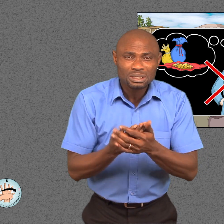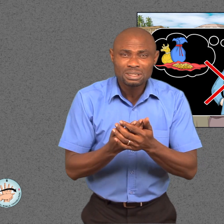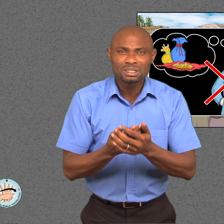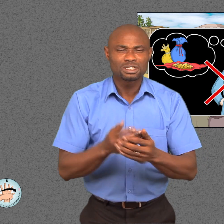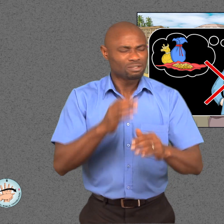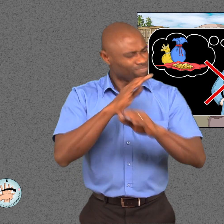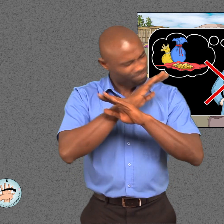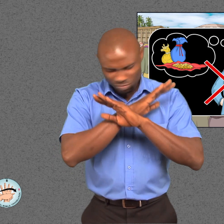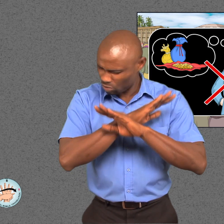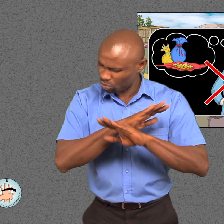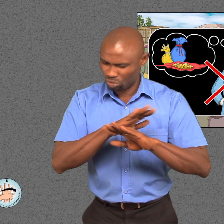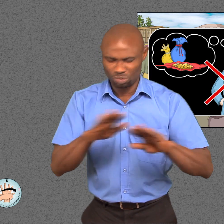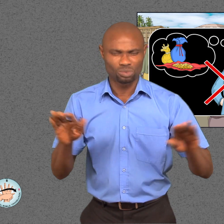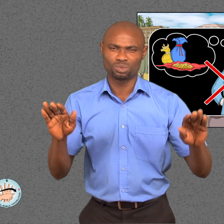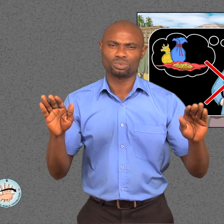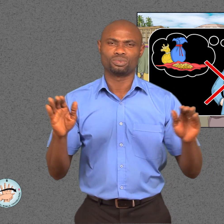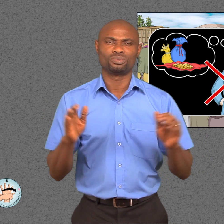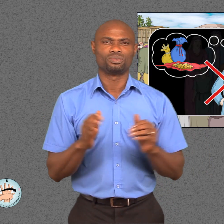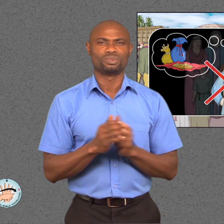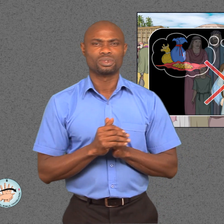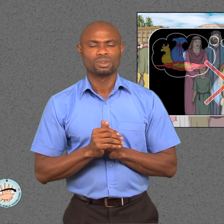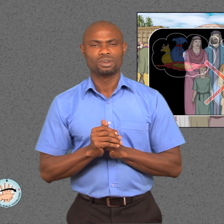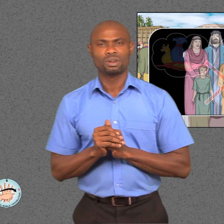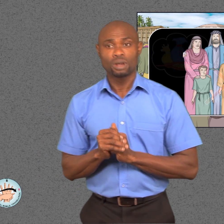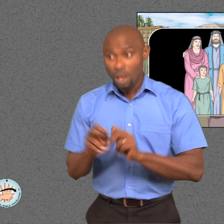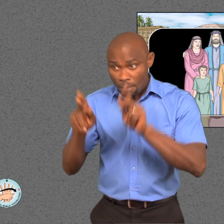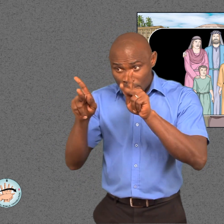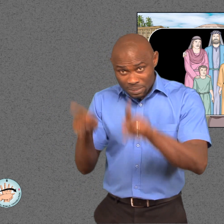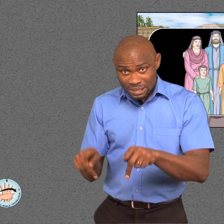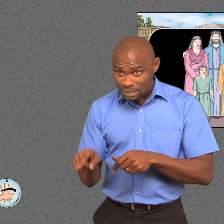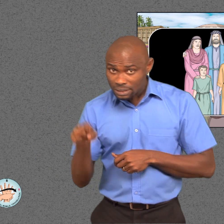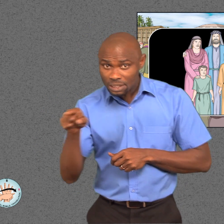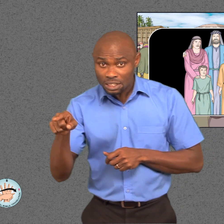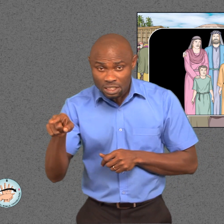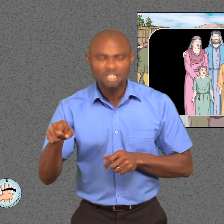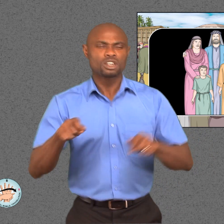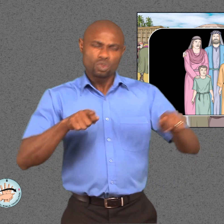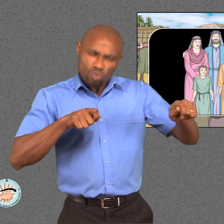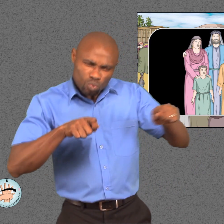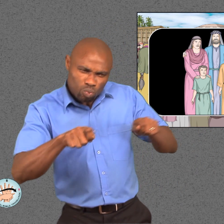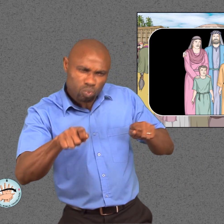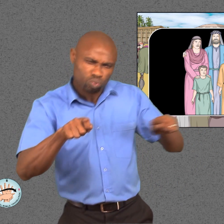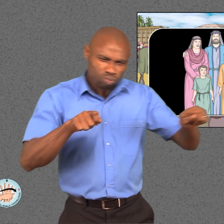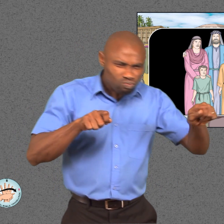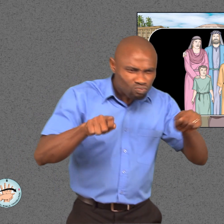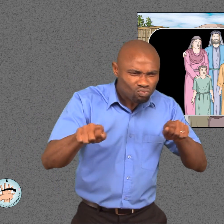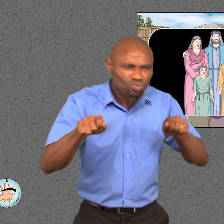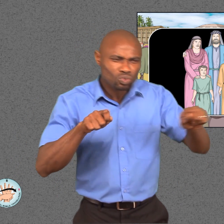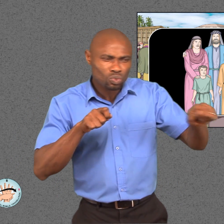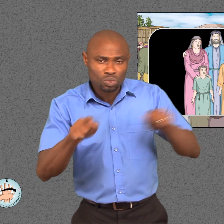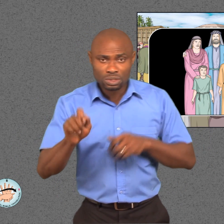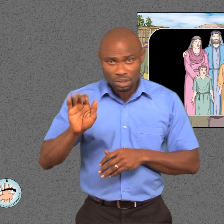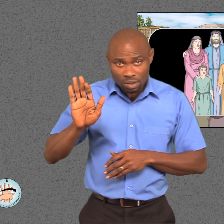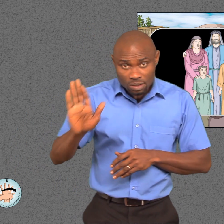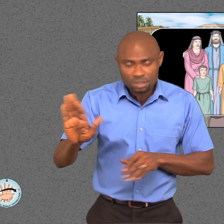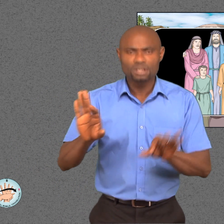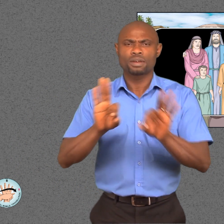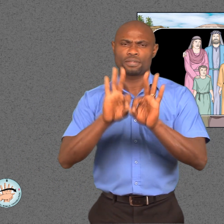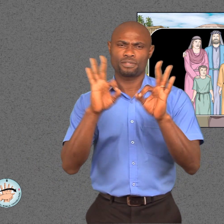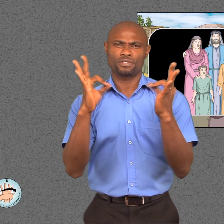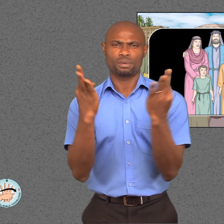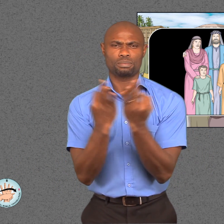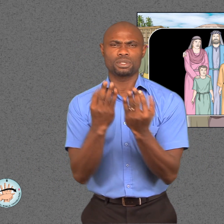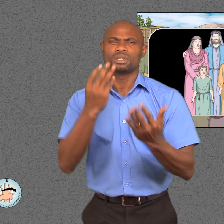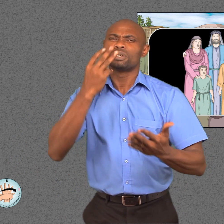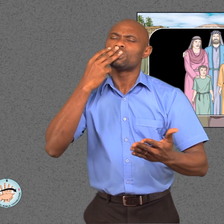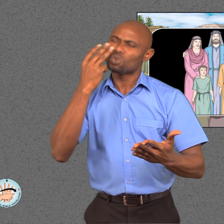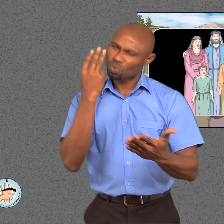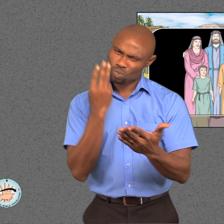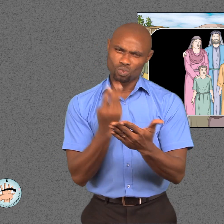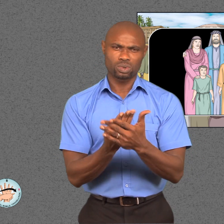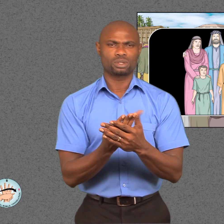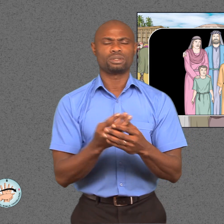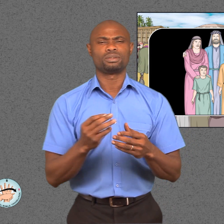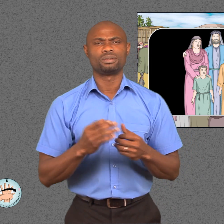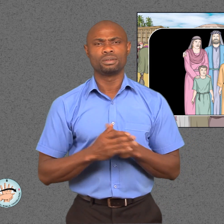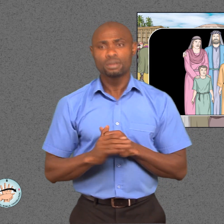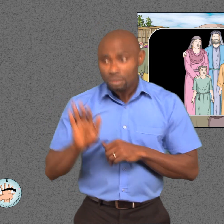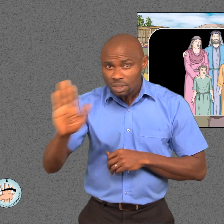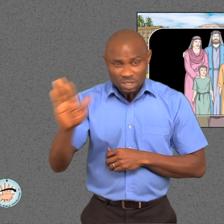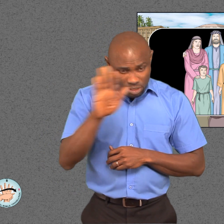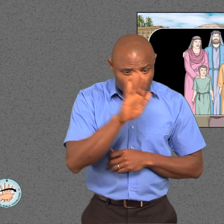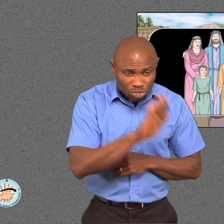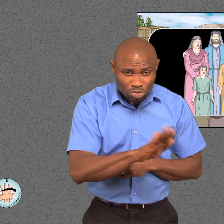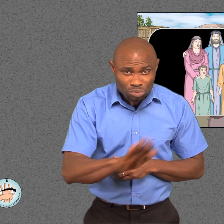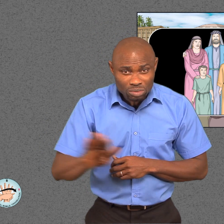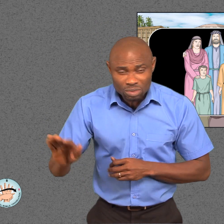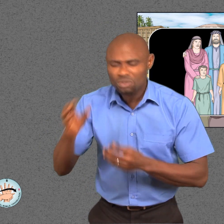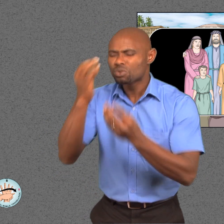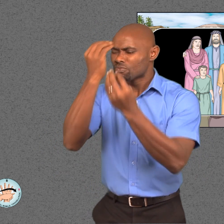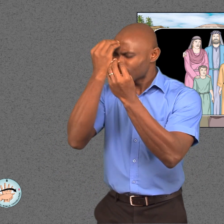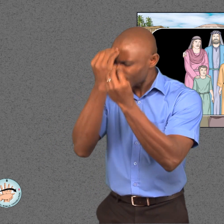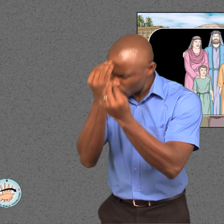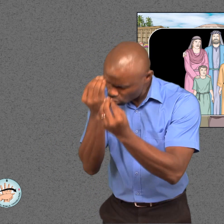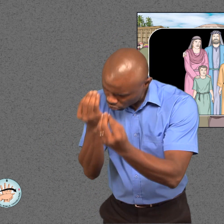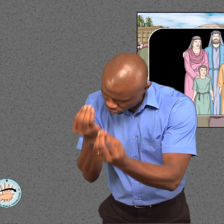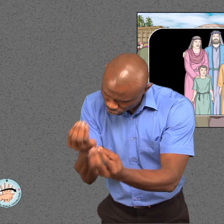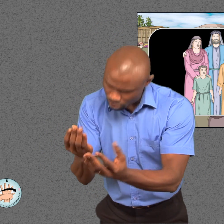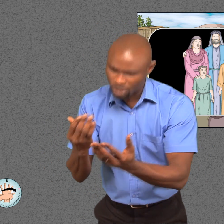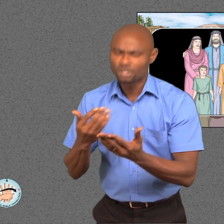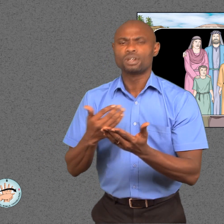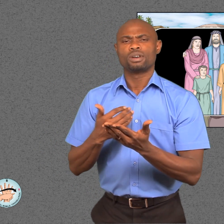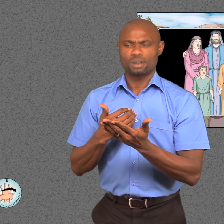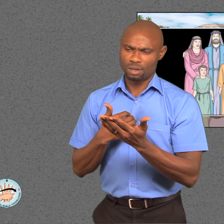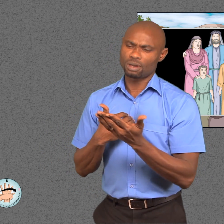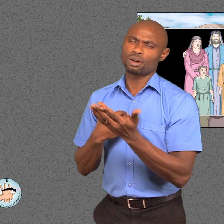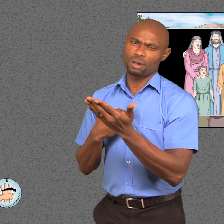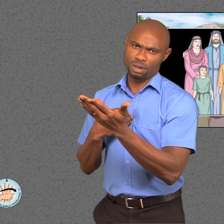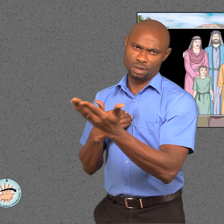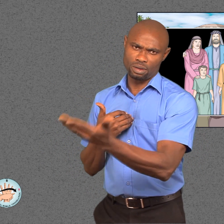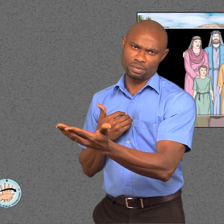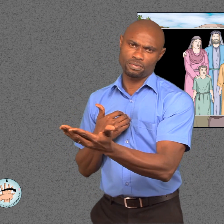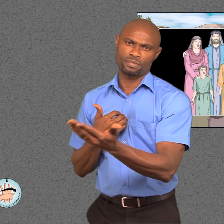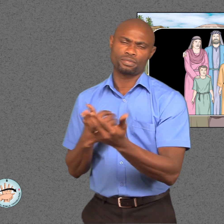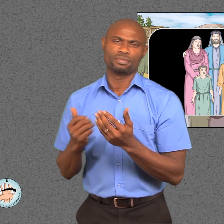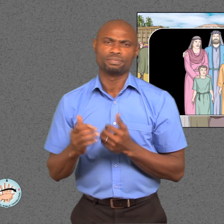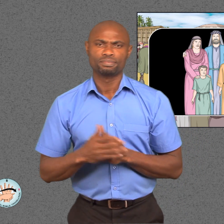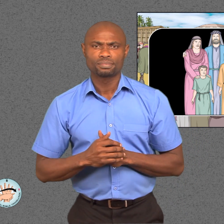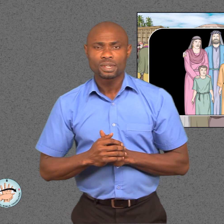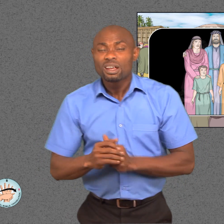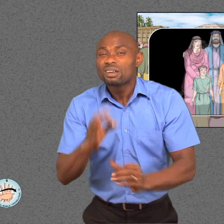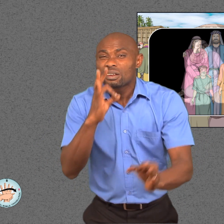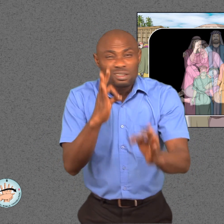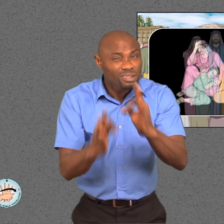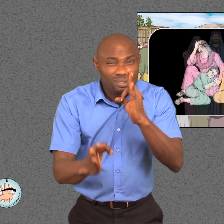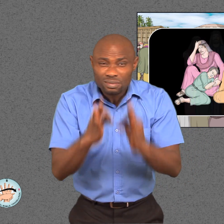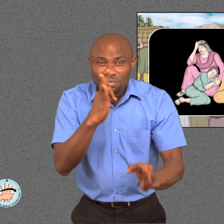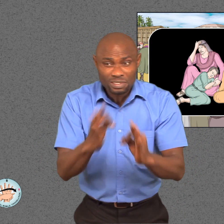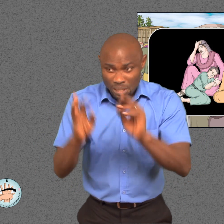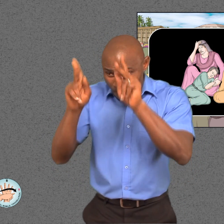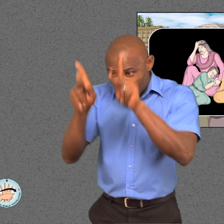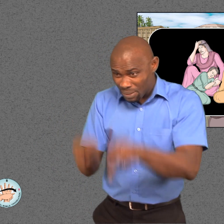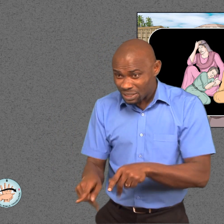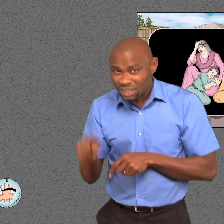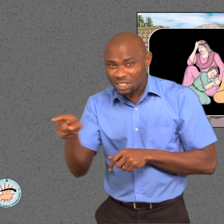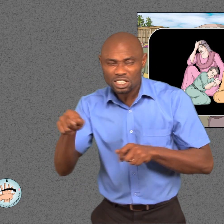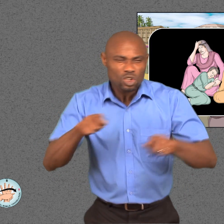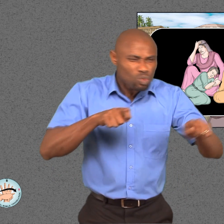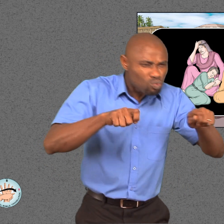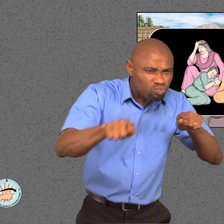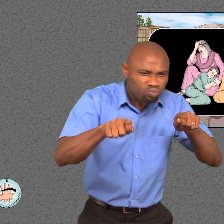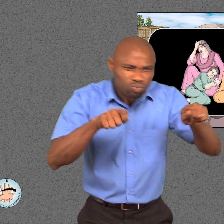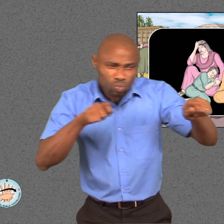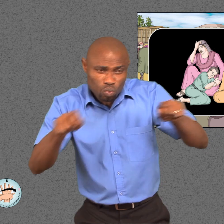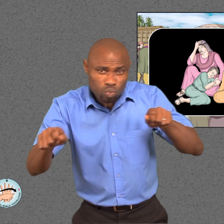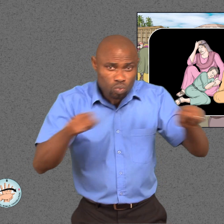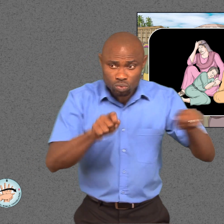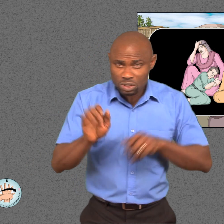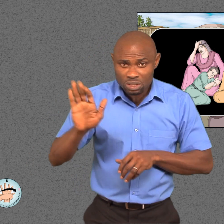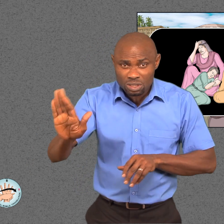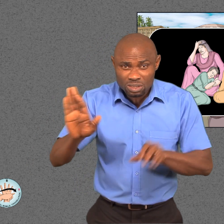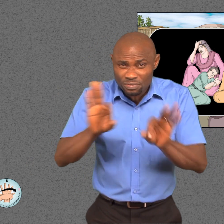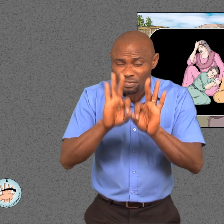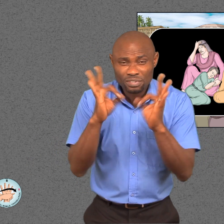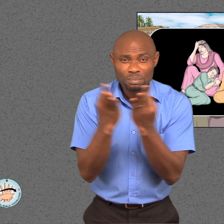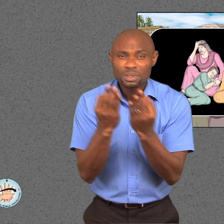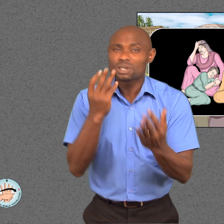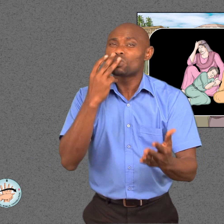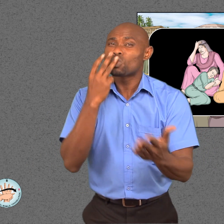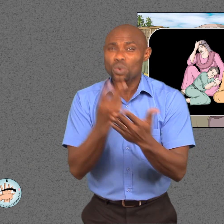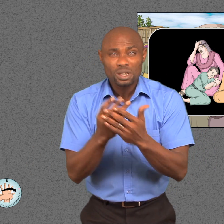An overseer must manage his own household well and keep his children under control, with complete dignity.